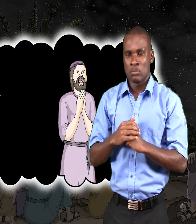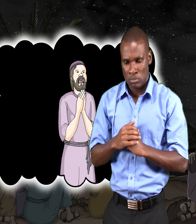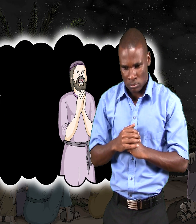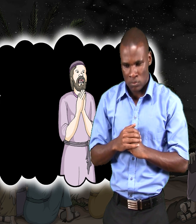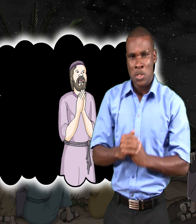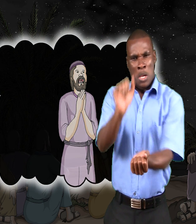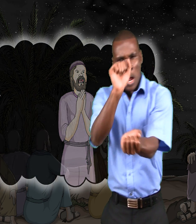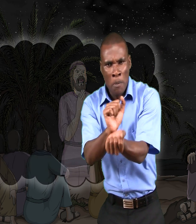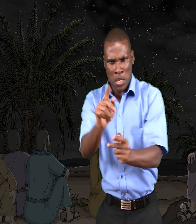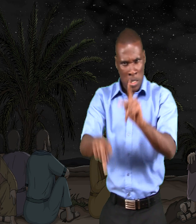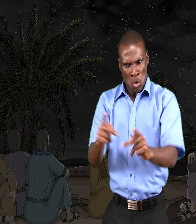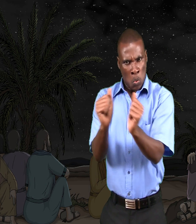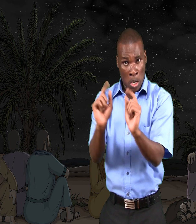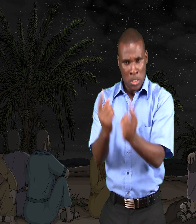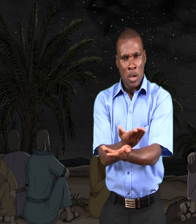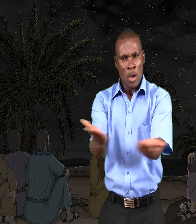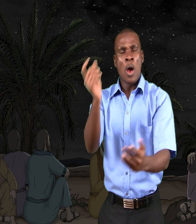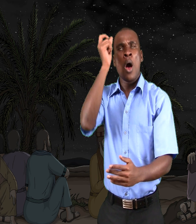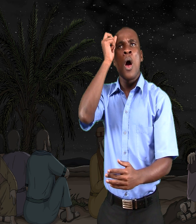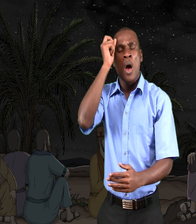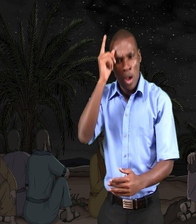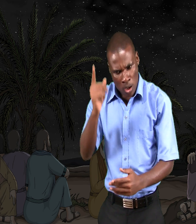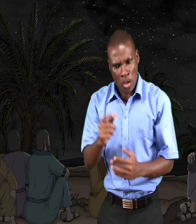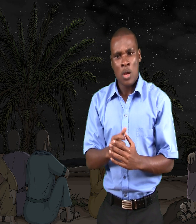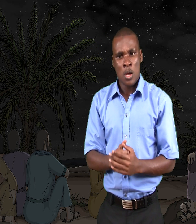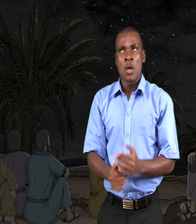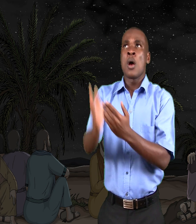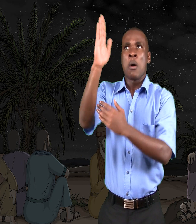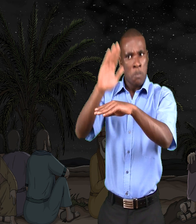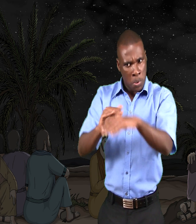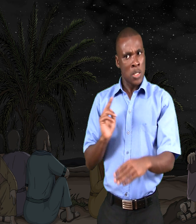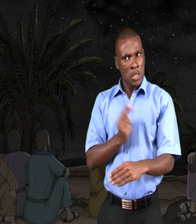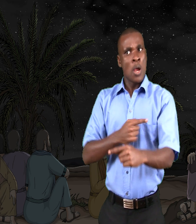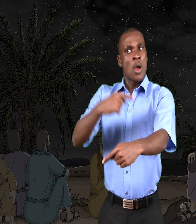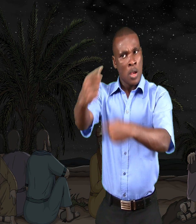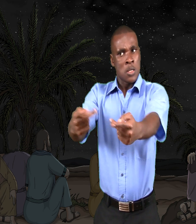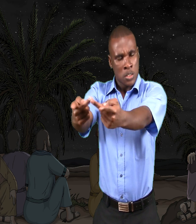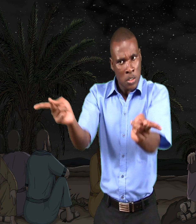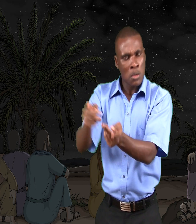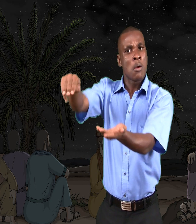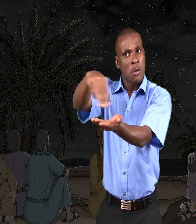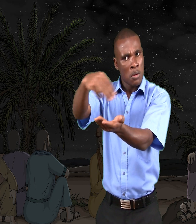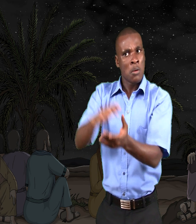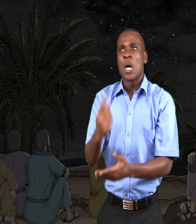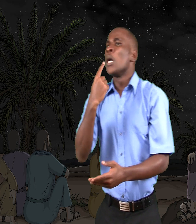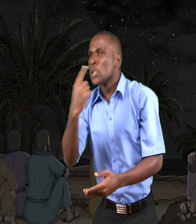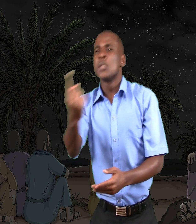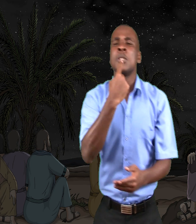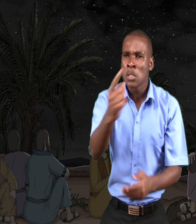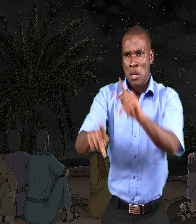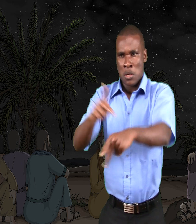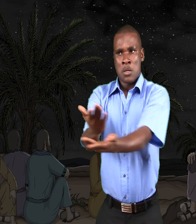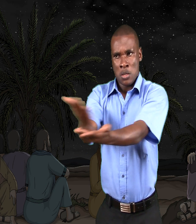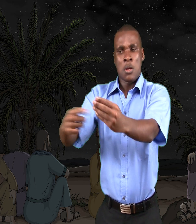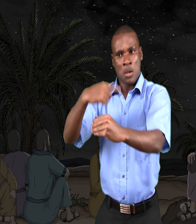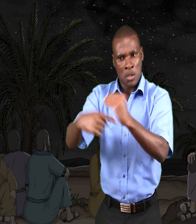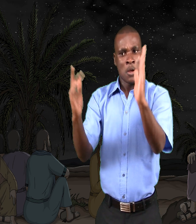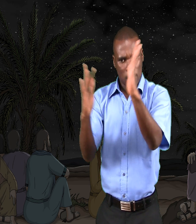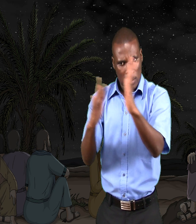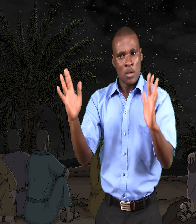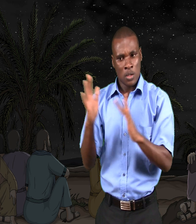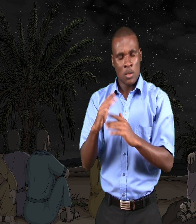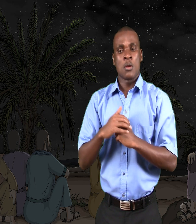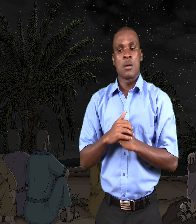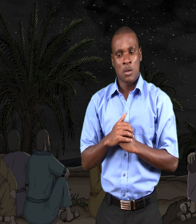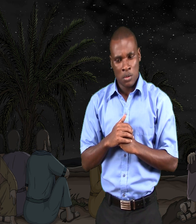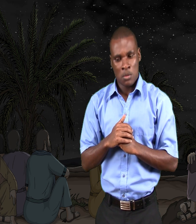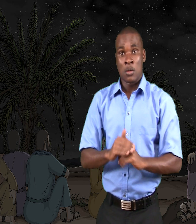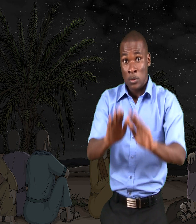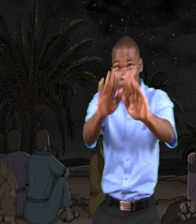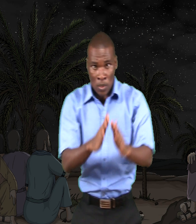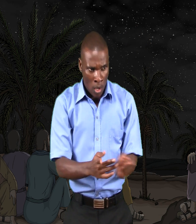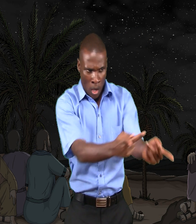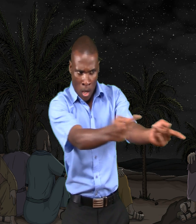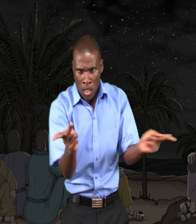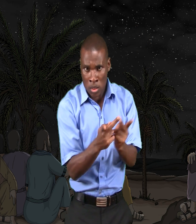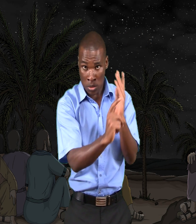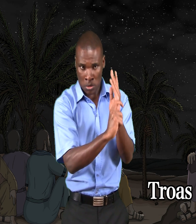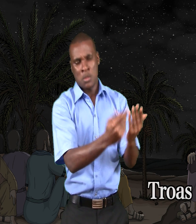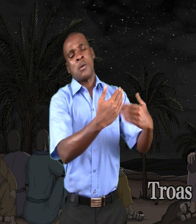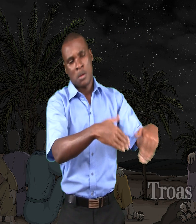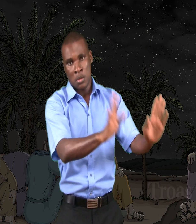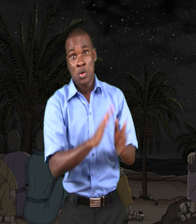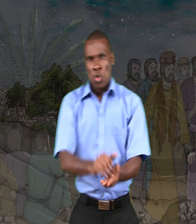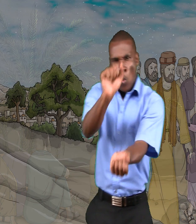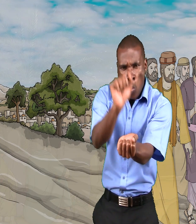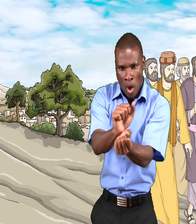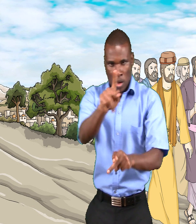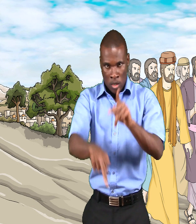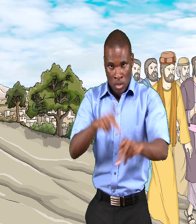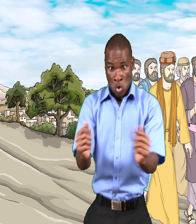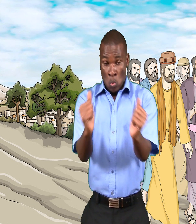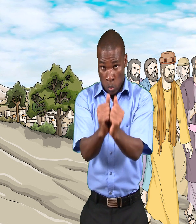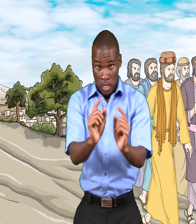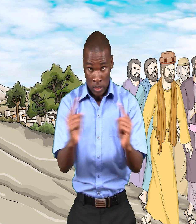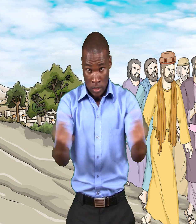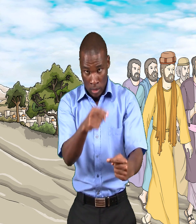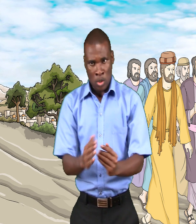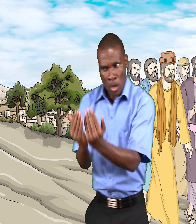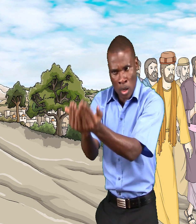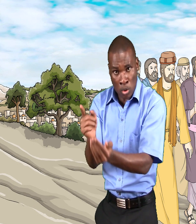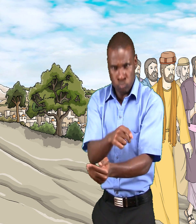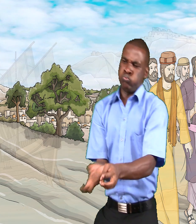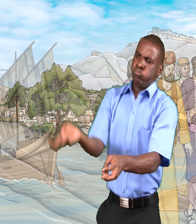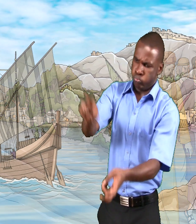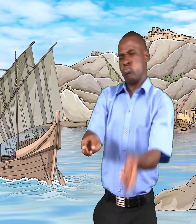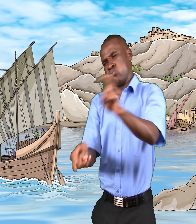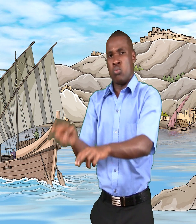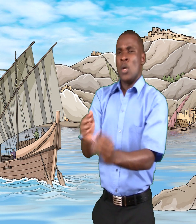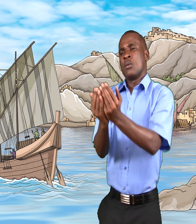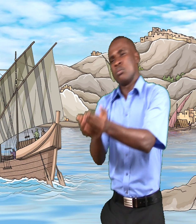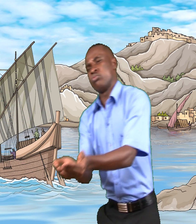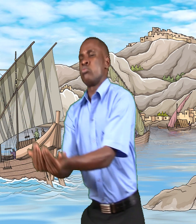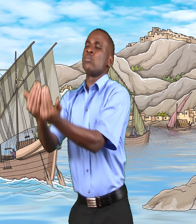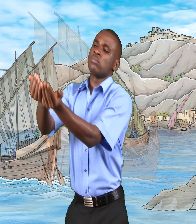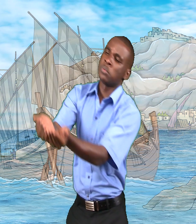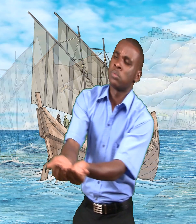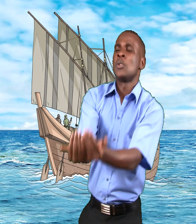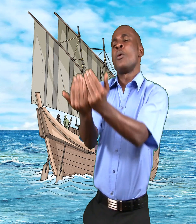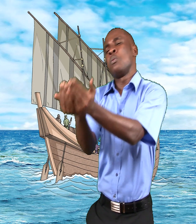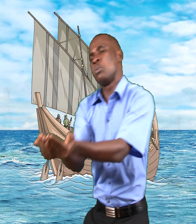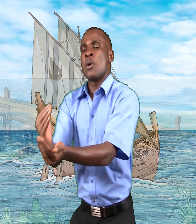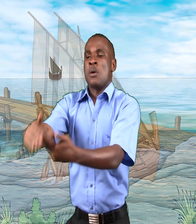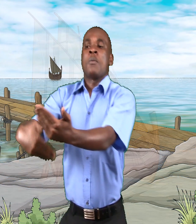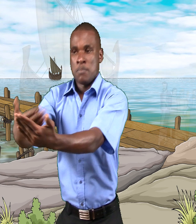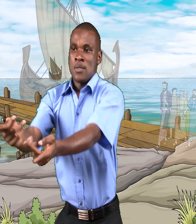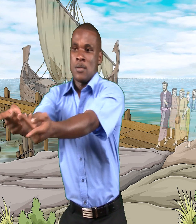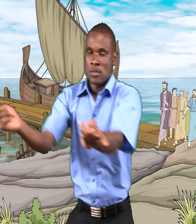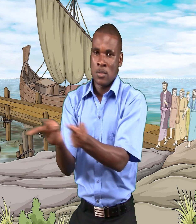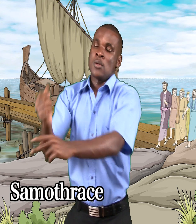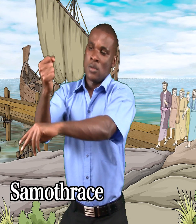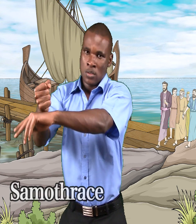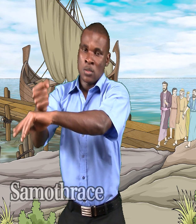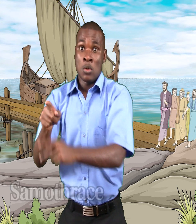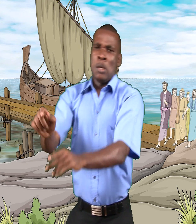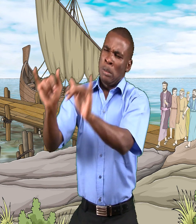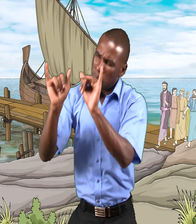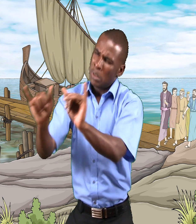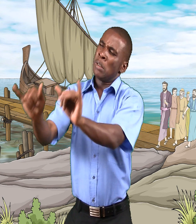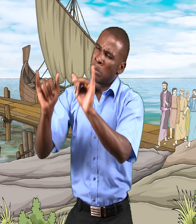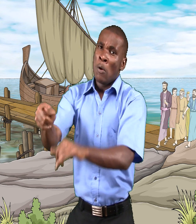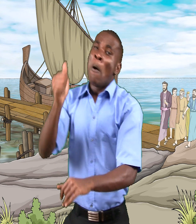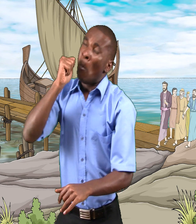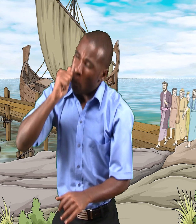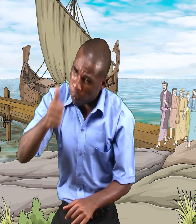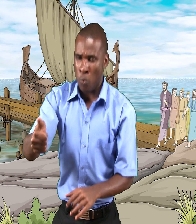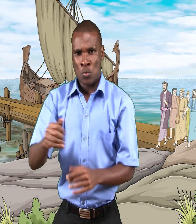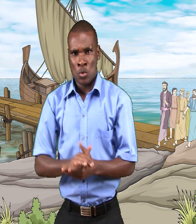As soon as Paul had seen the vision, we got ready to leave for Macedonia, concluding that God had called us to preach the gospel to them.